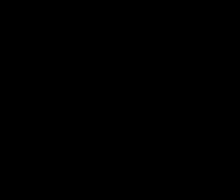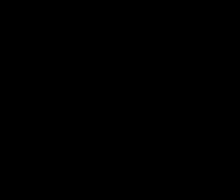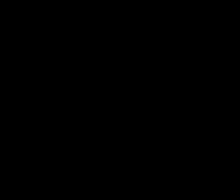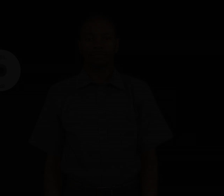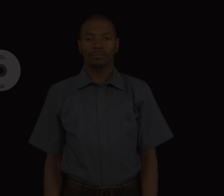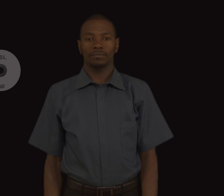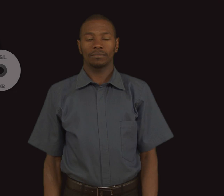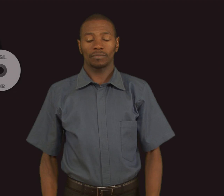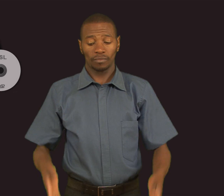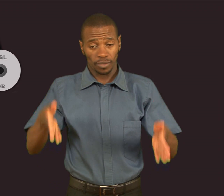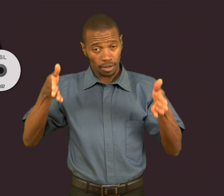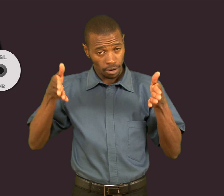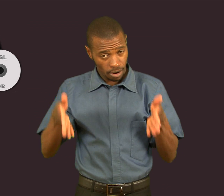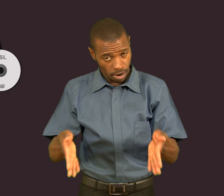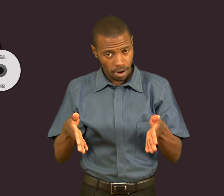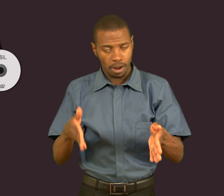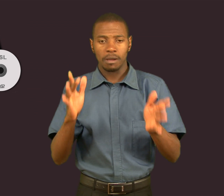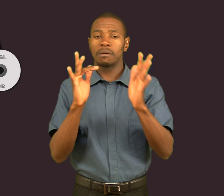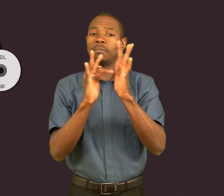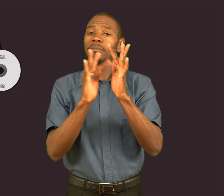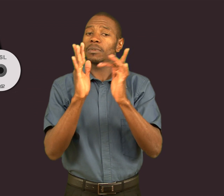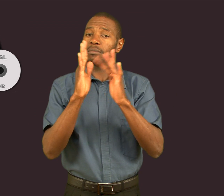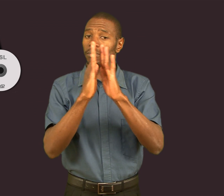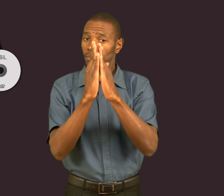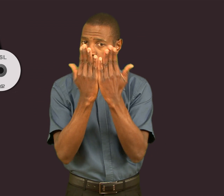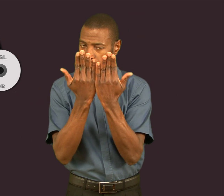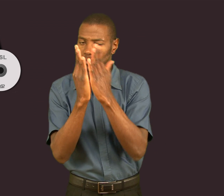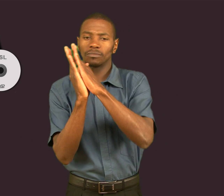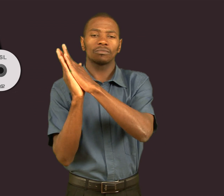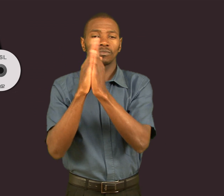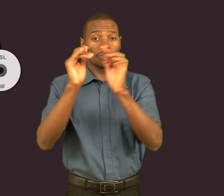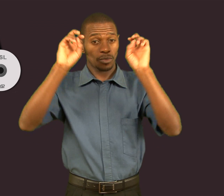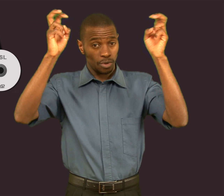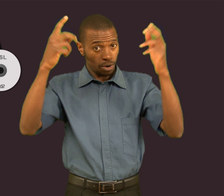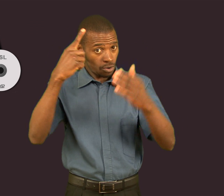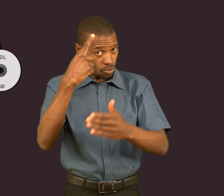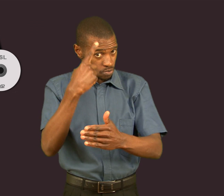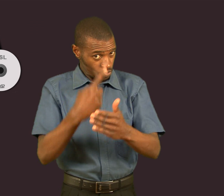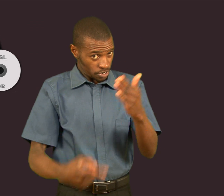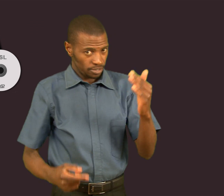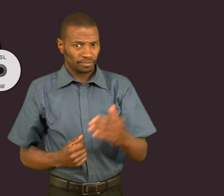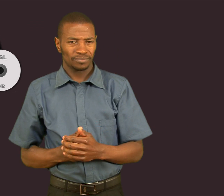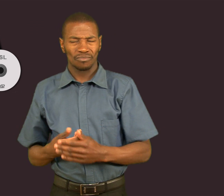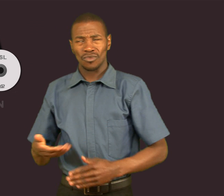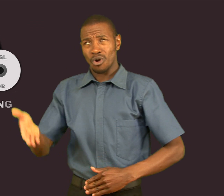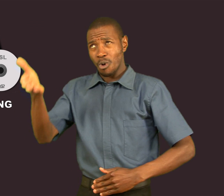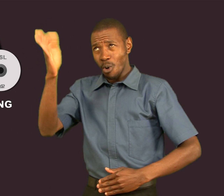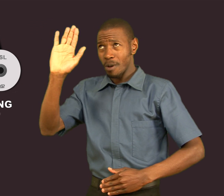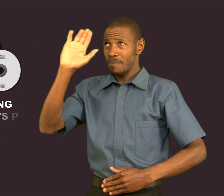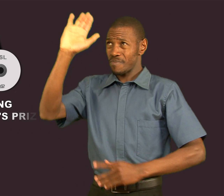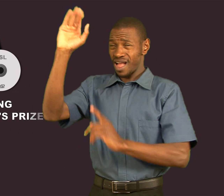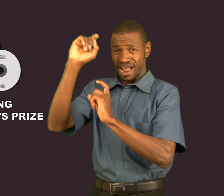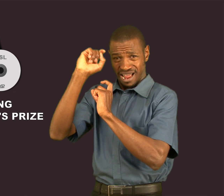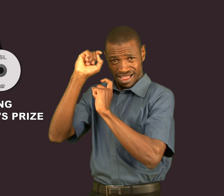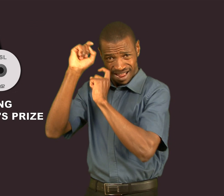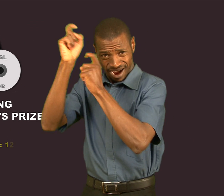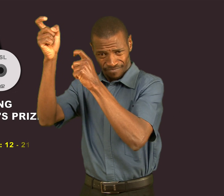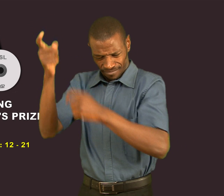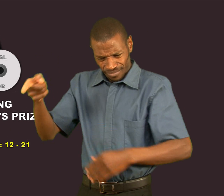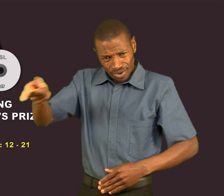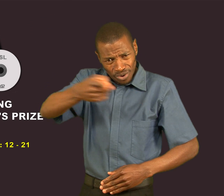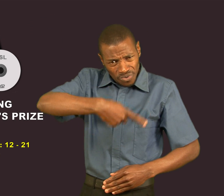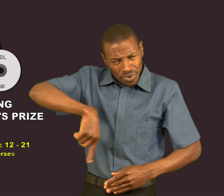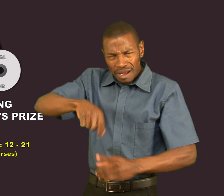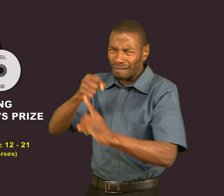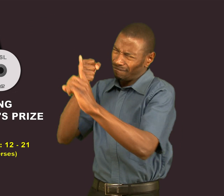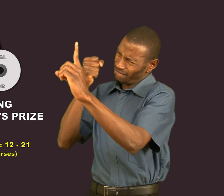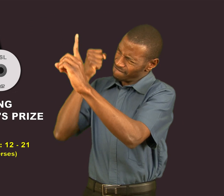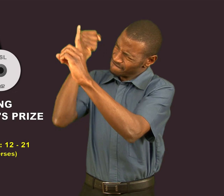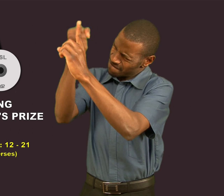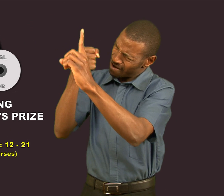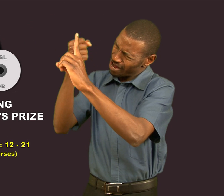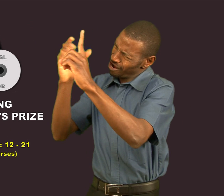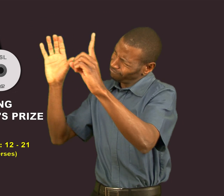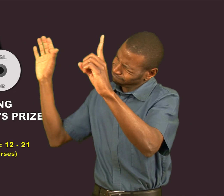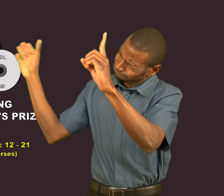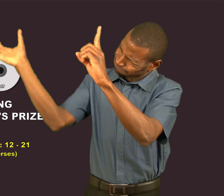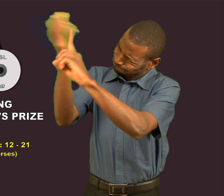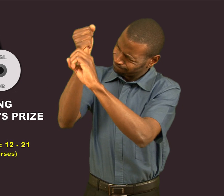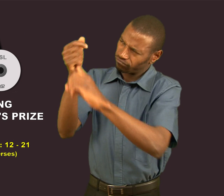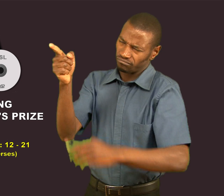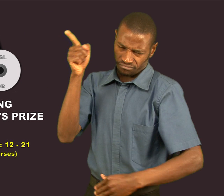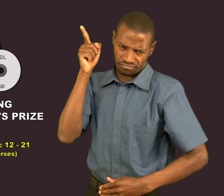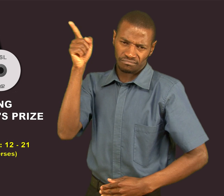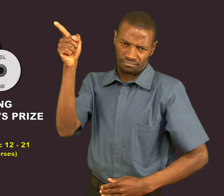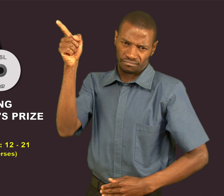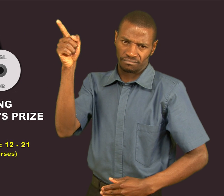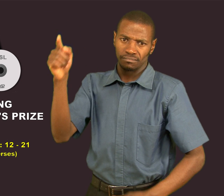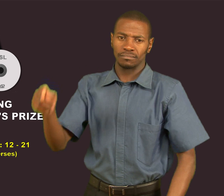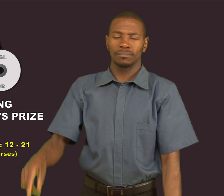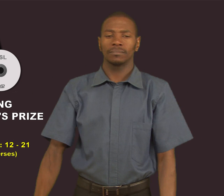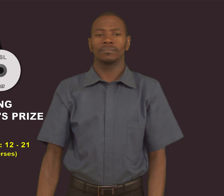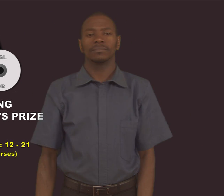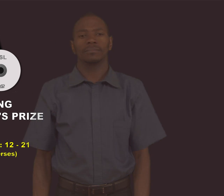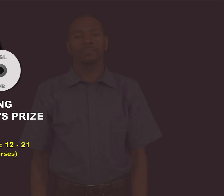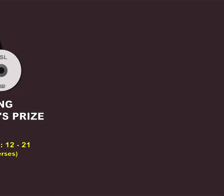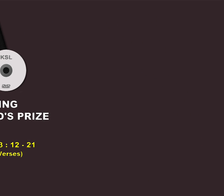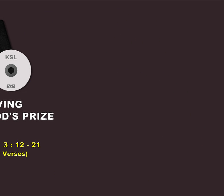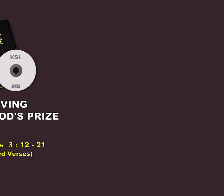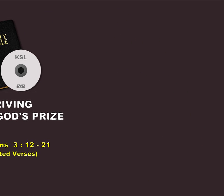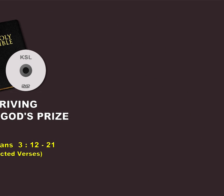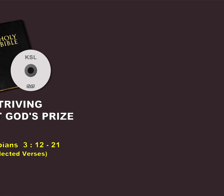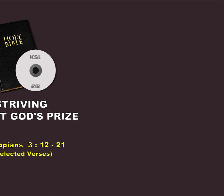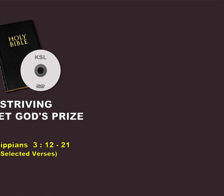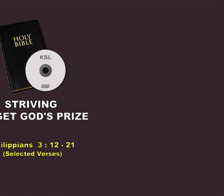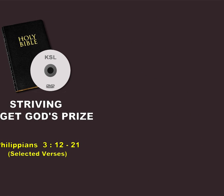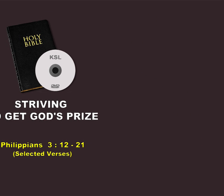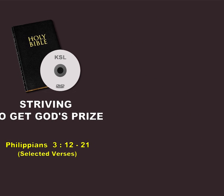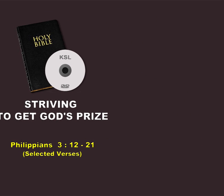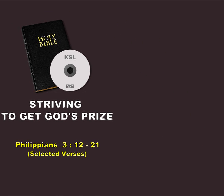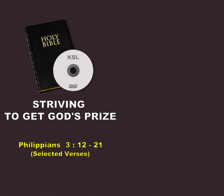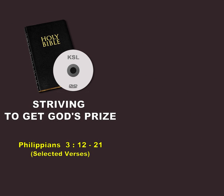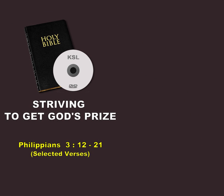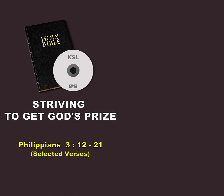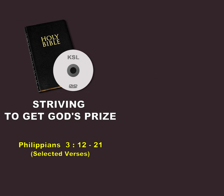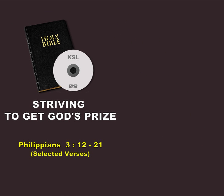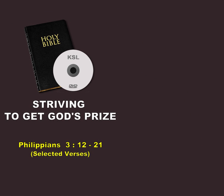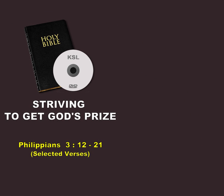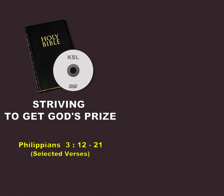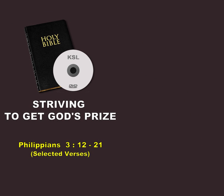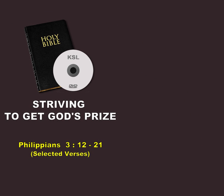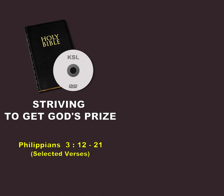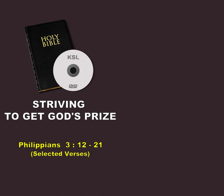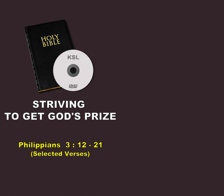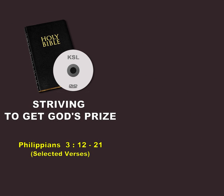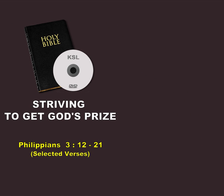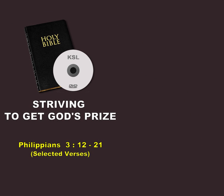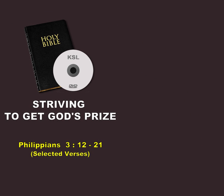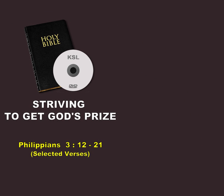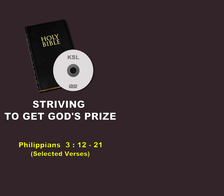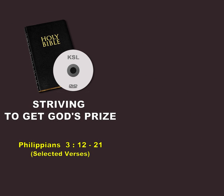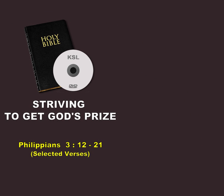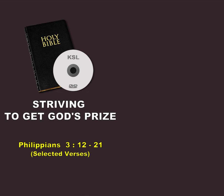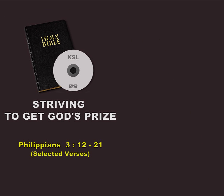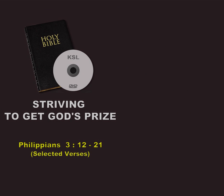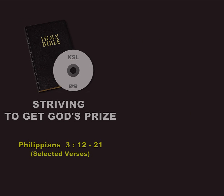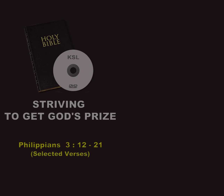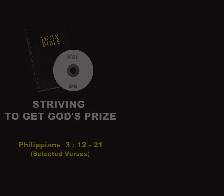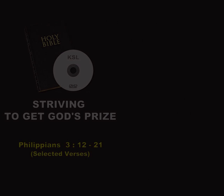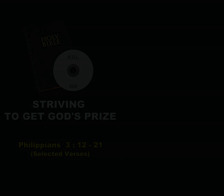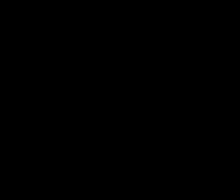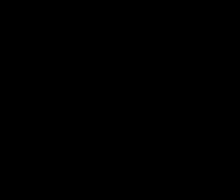Striving to get God's prize